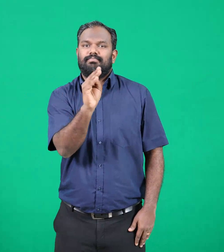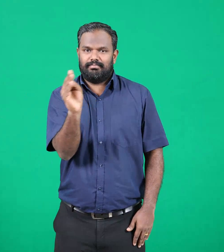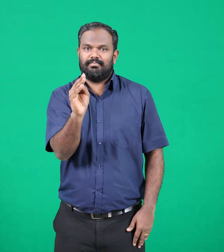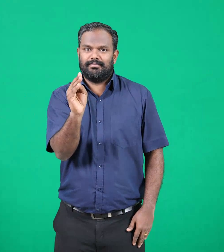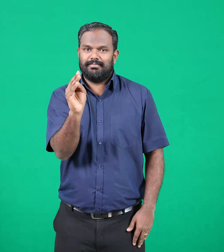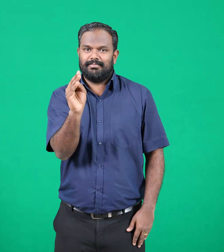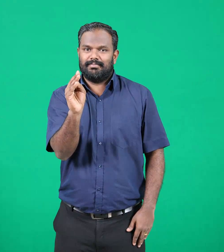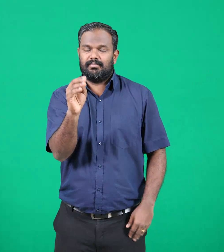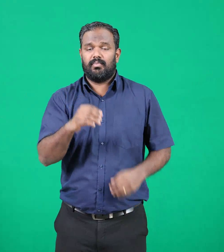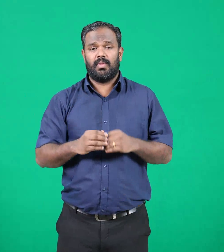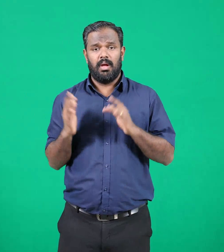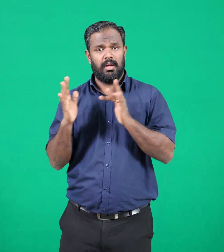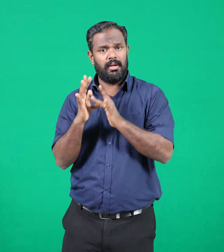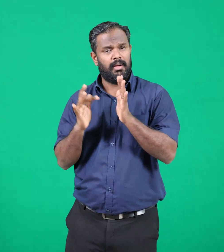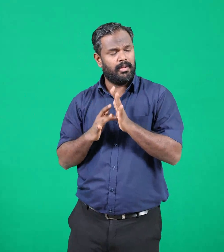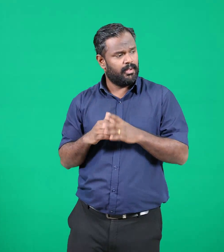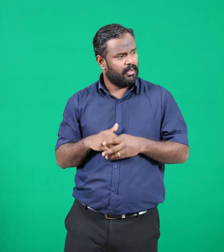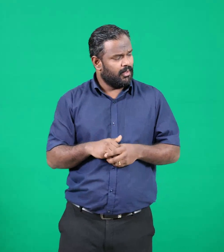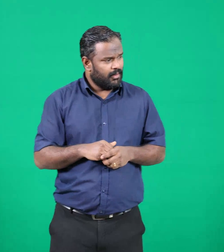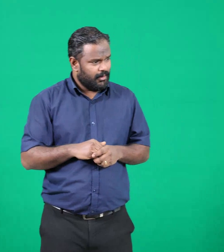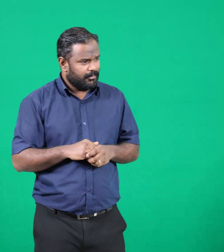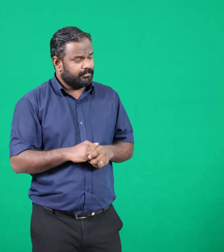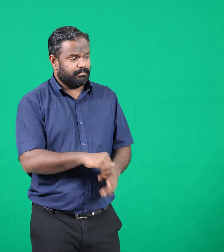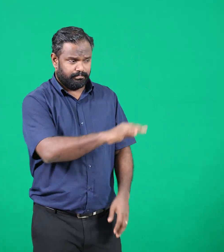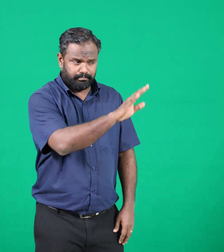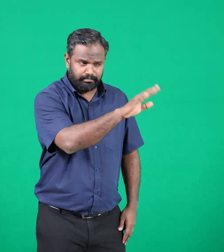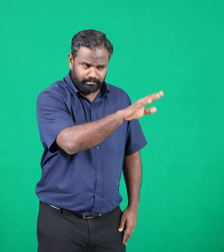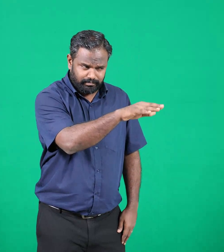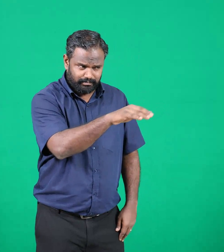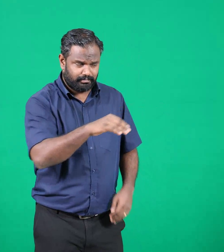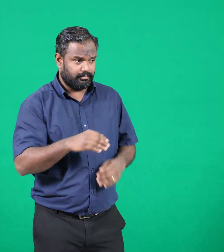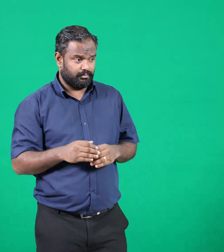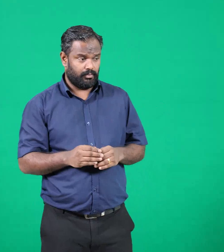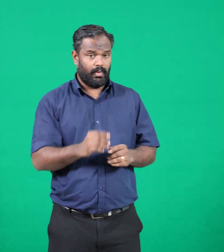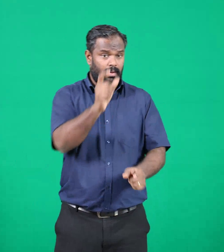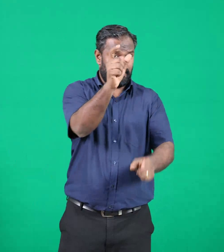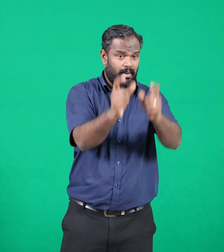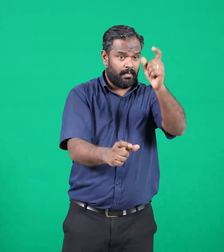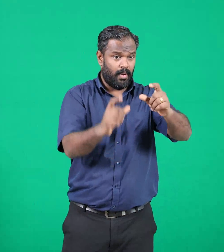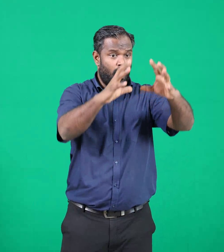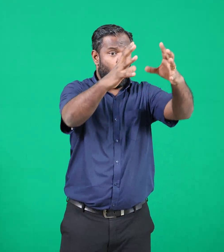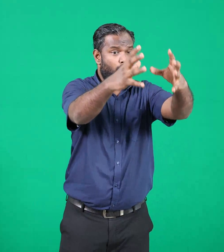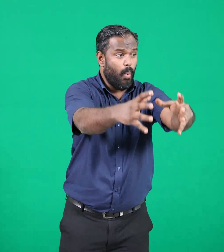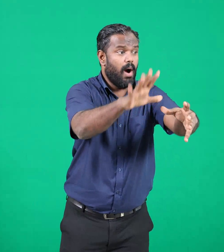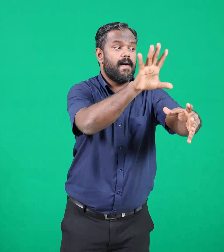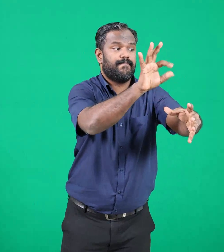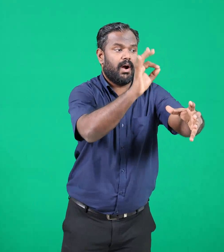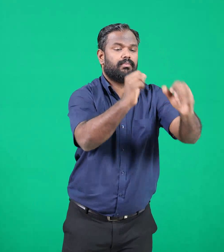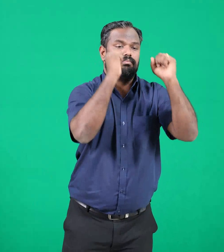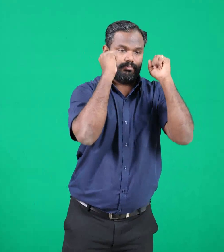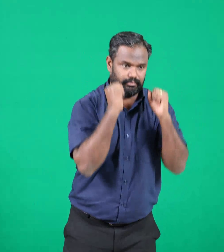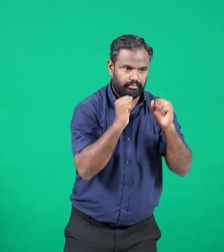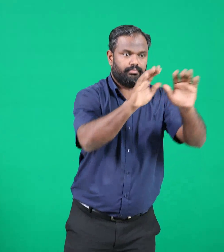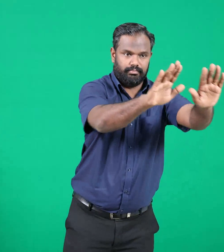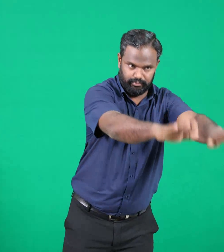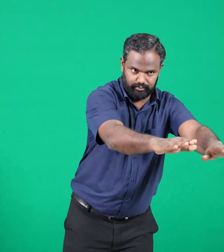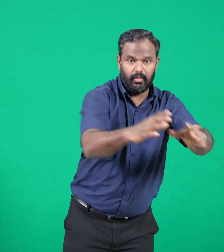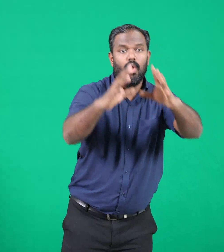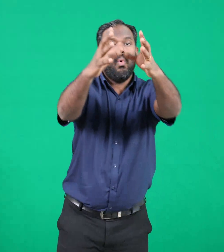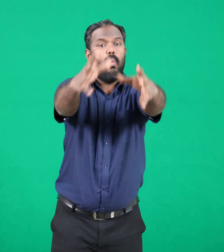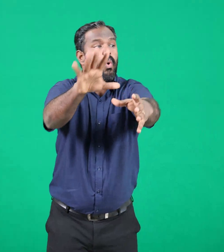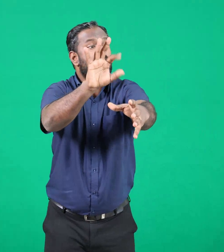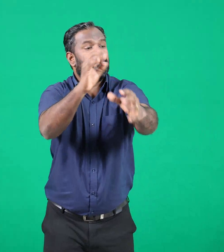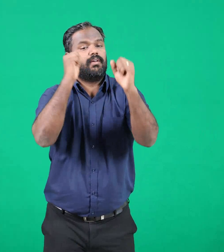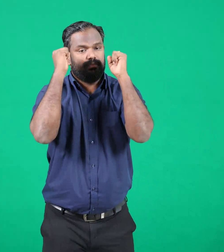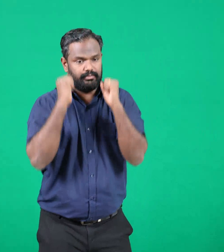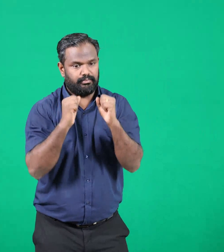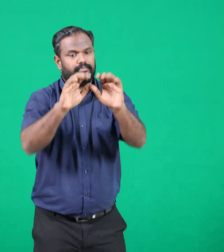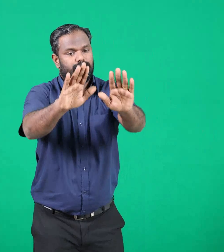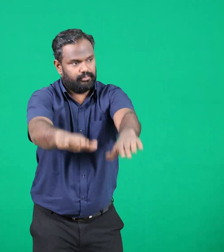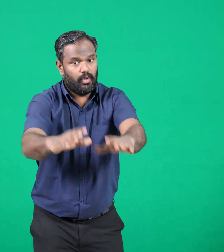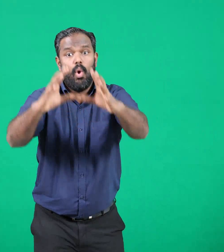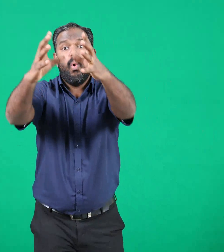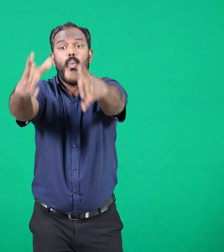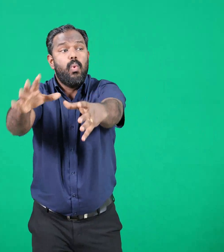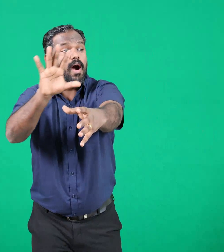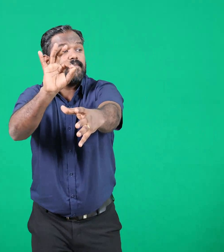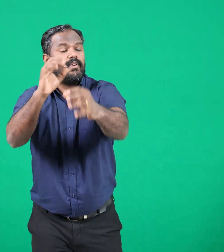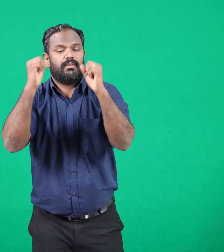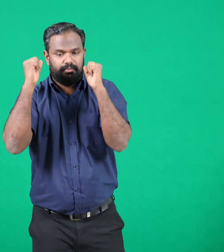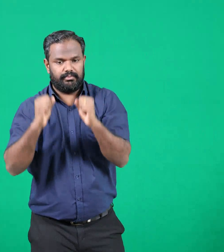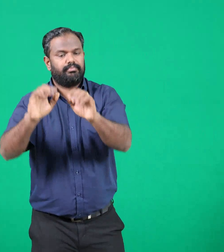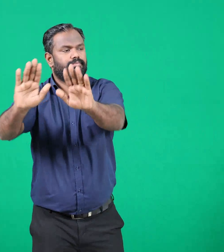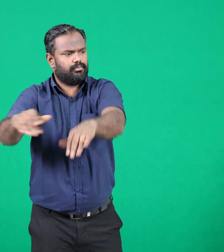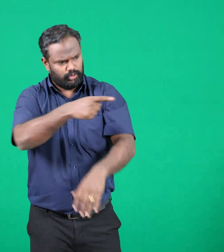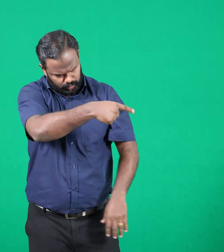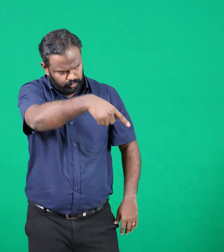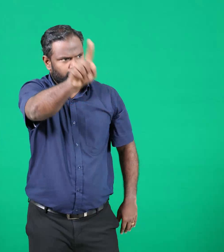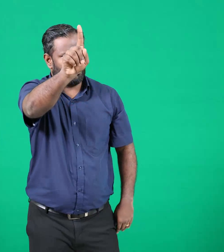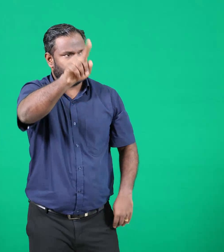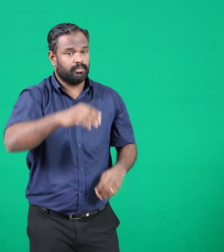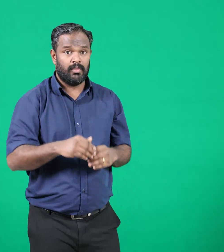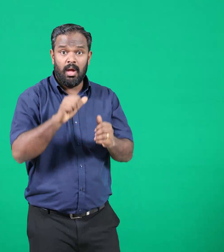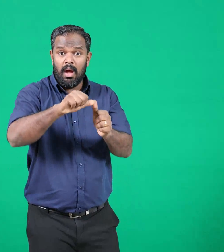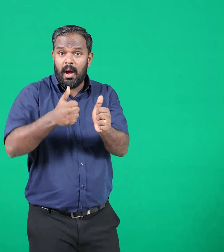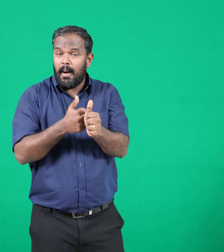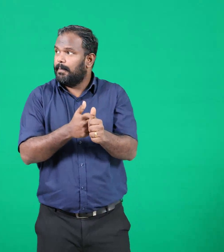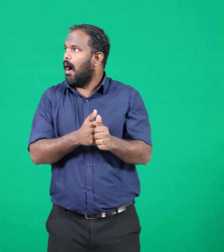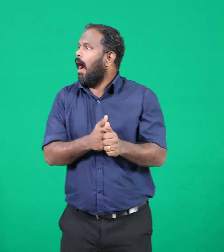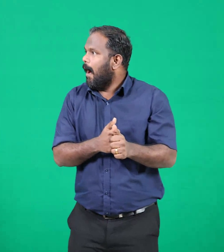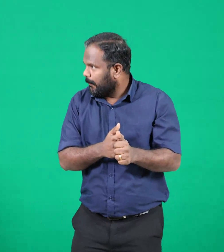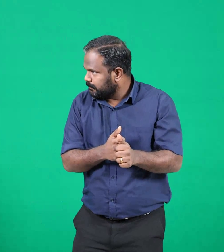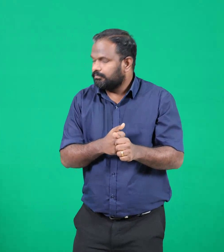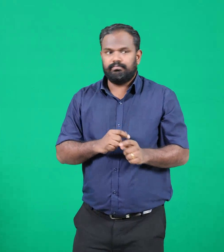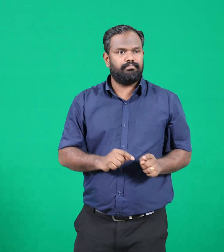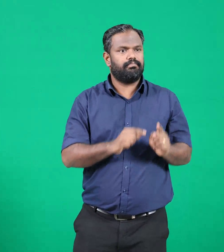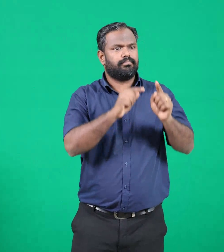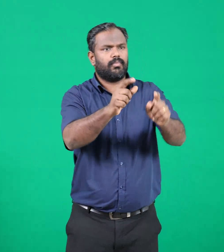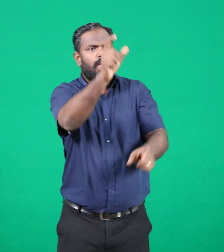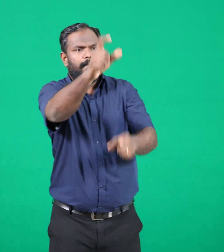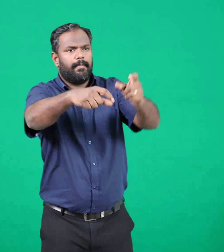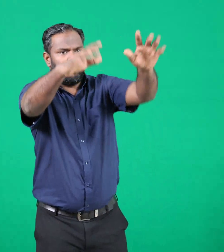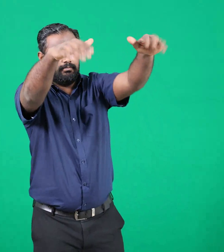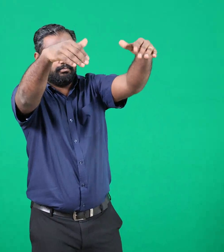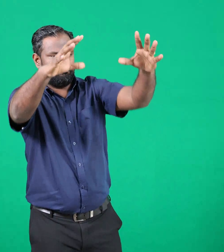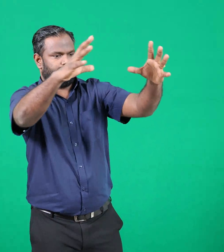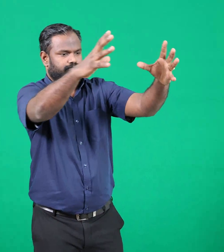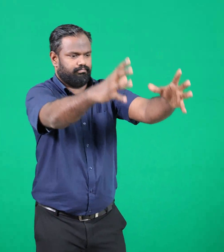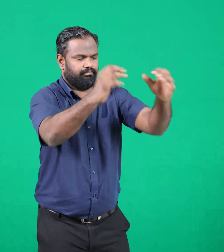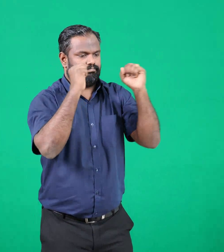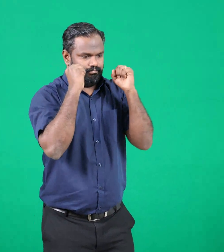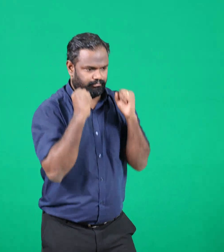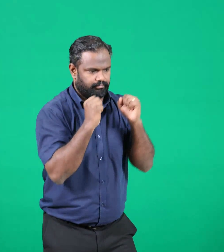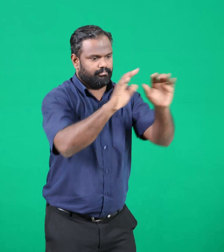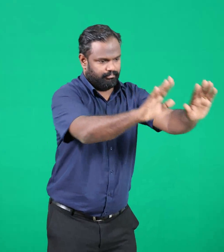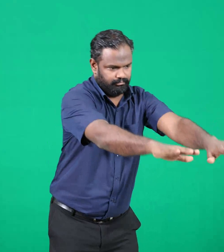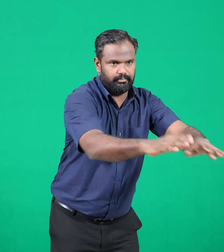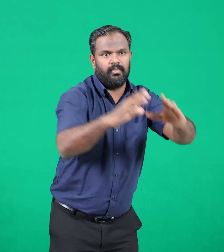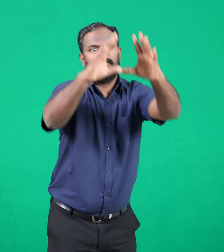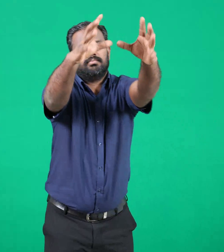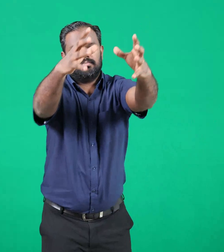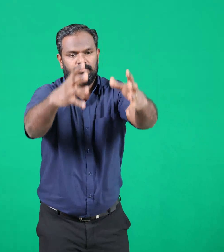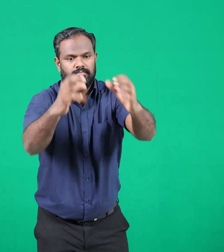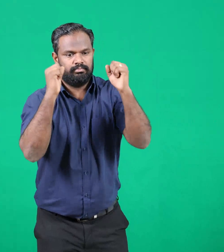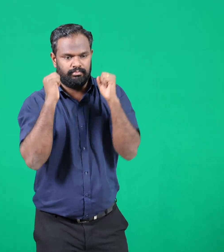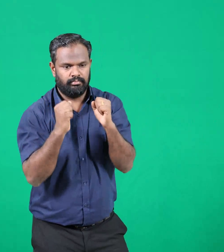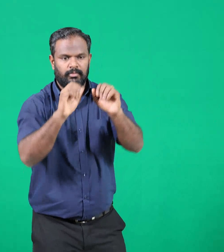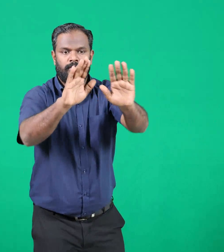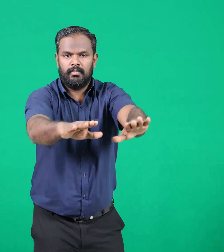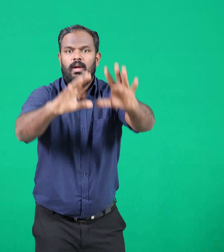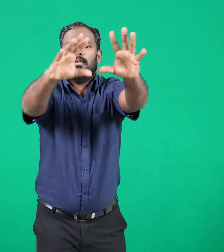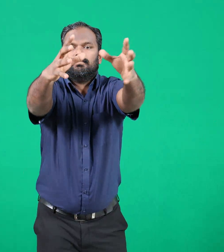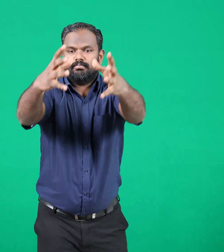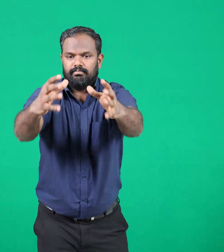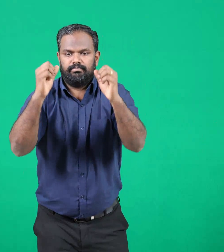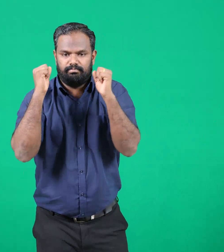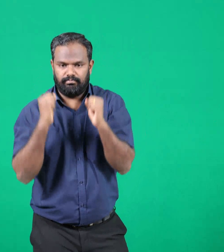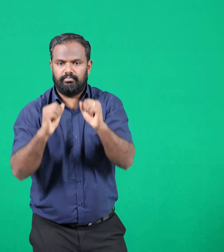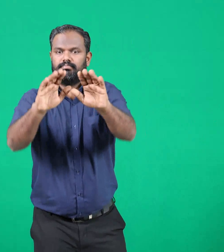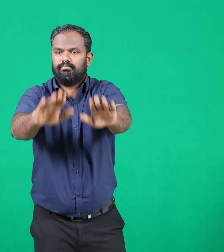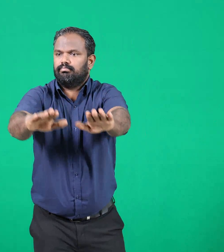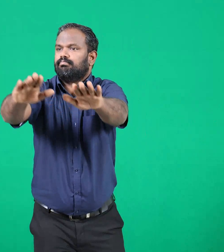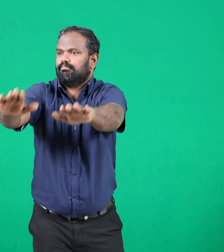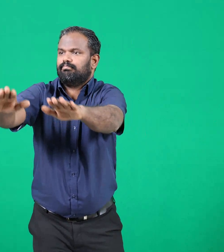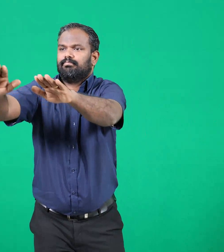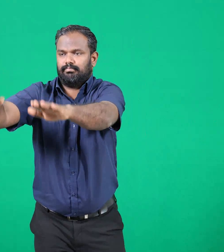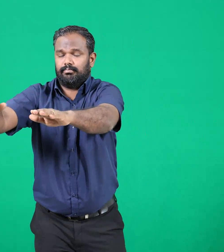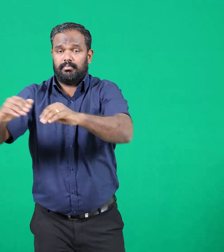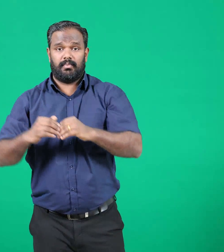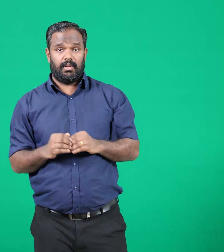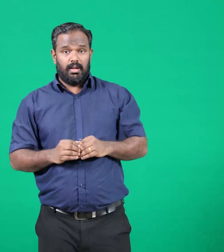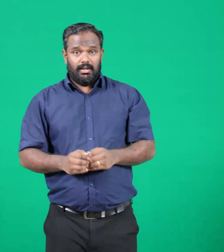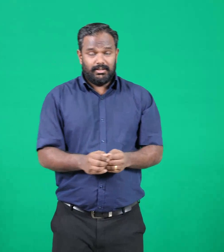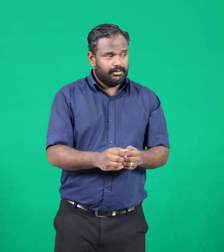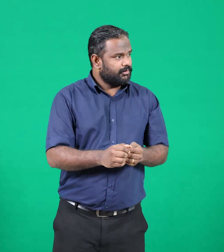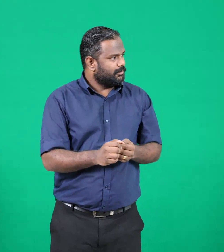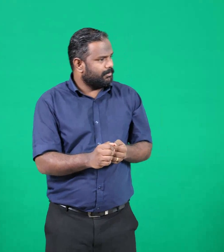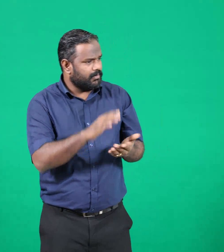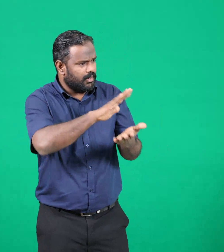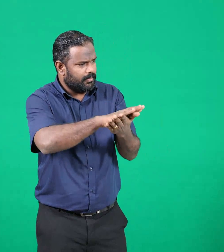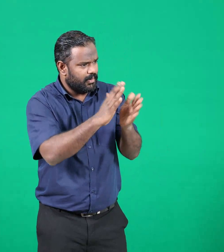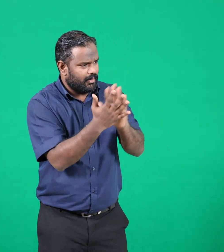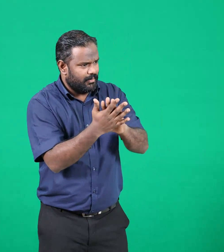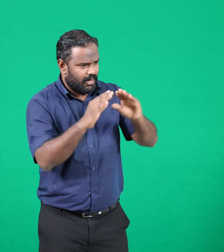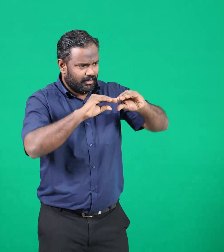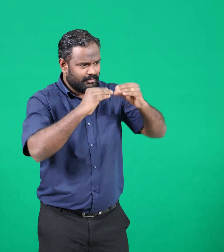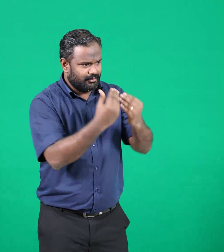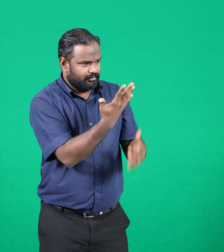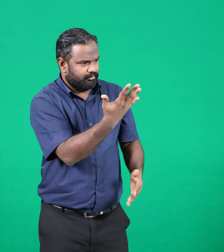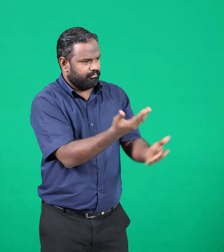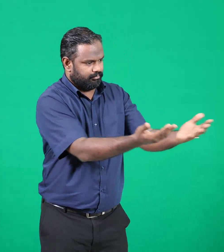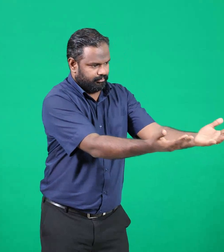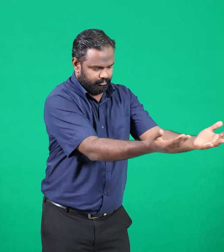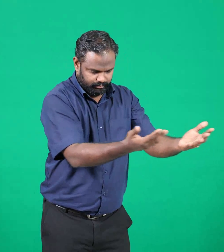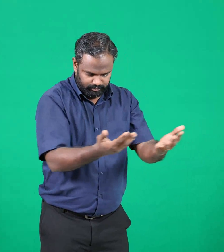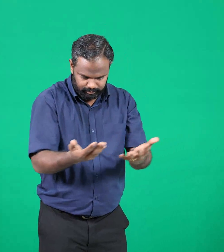(There were about five thousand men.) He told His disciples, "Have them sit down in groups of about fifty each."